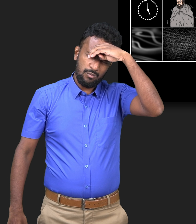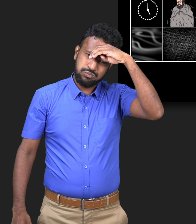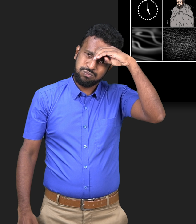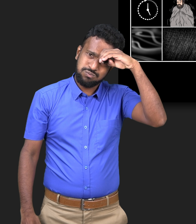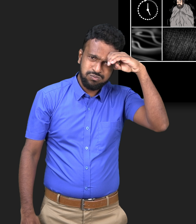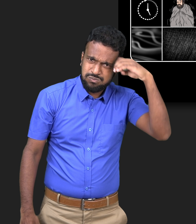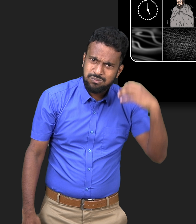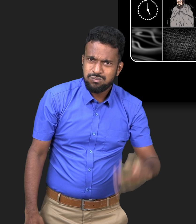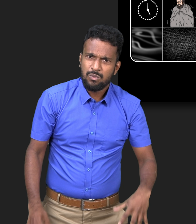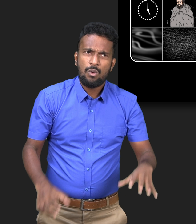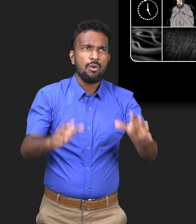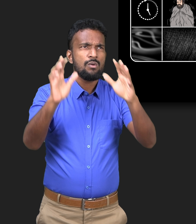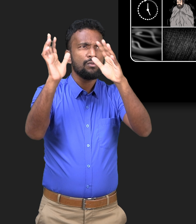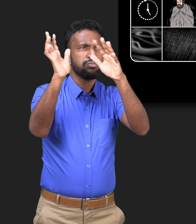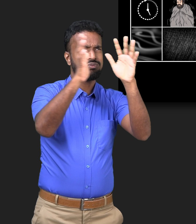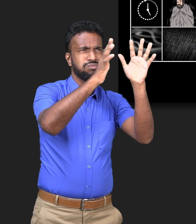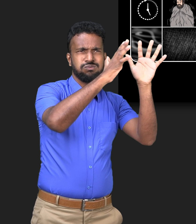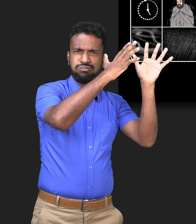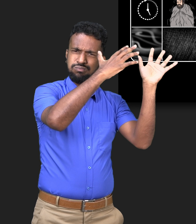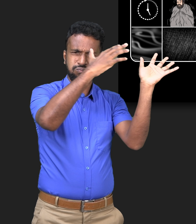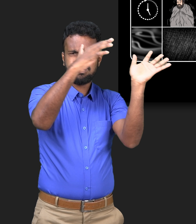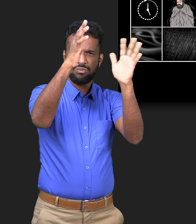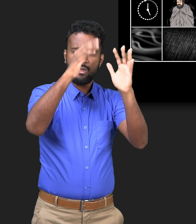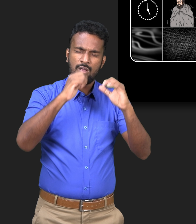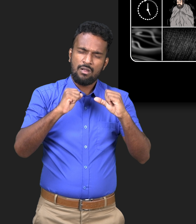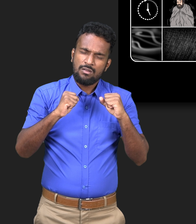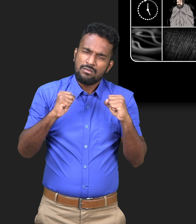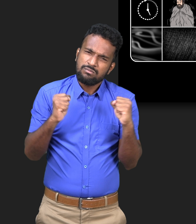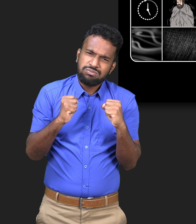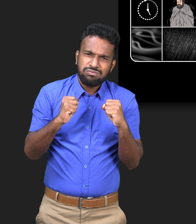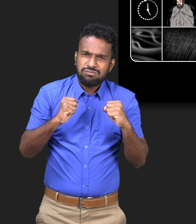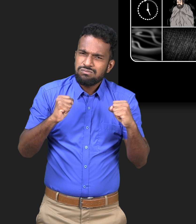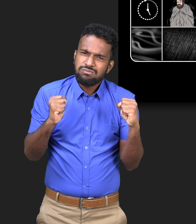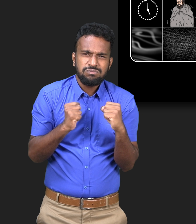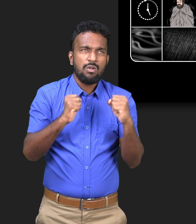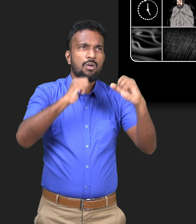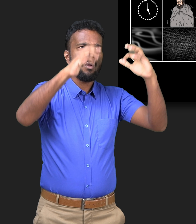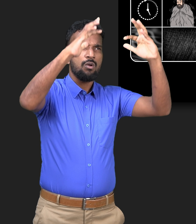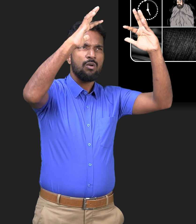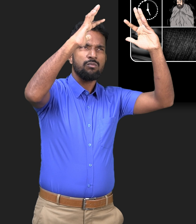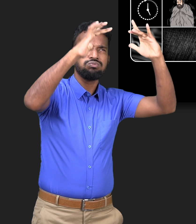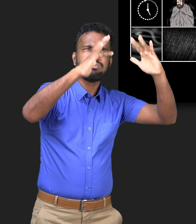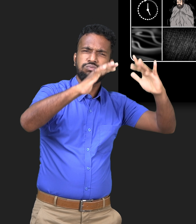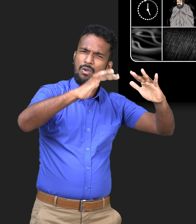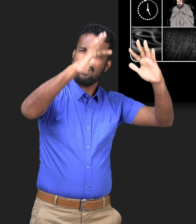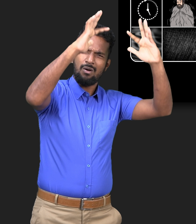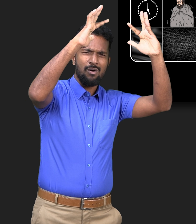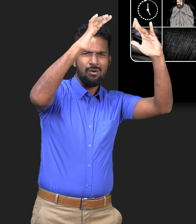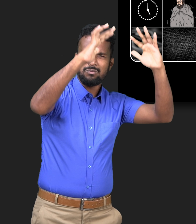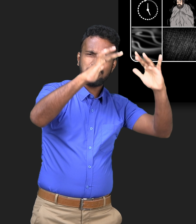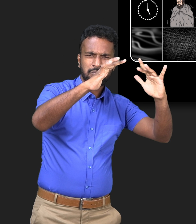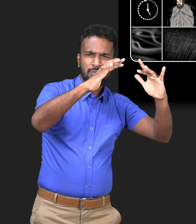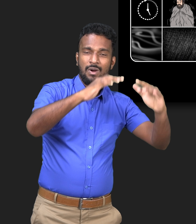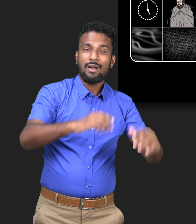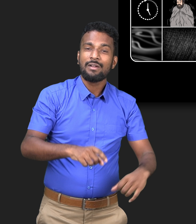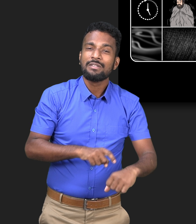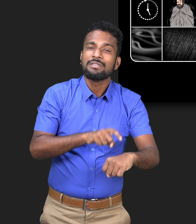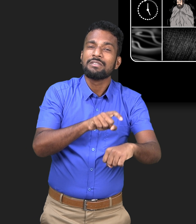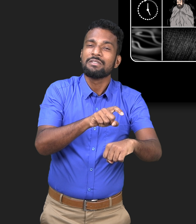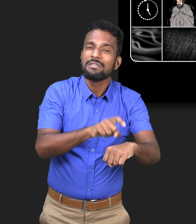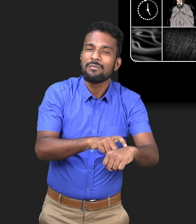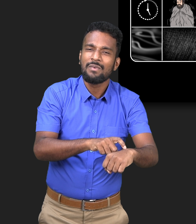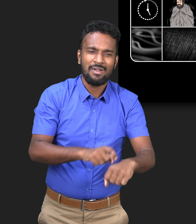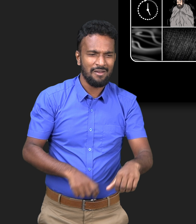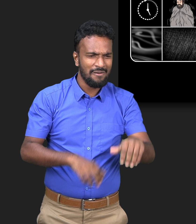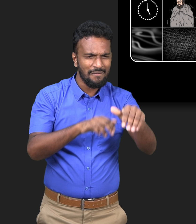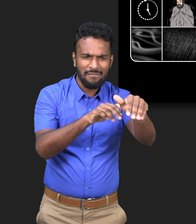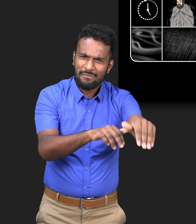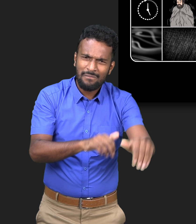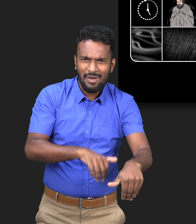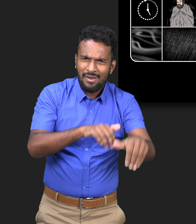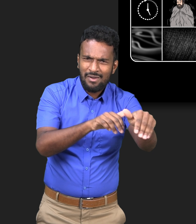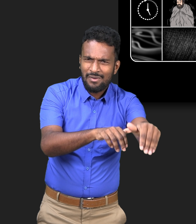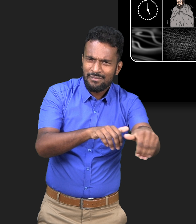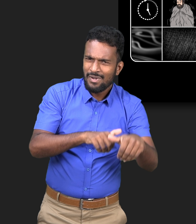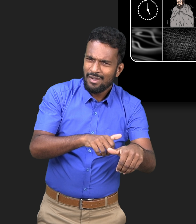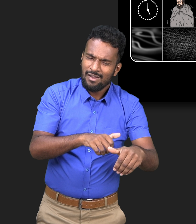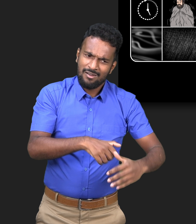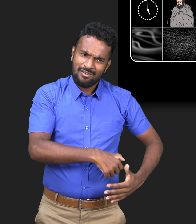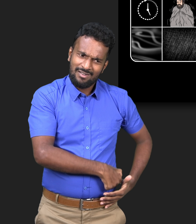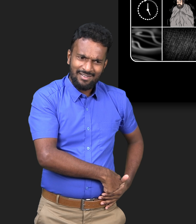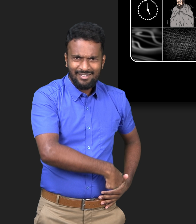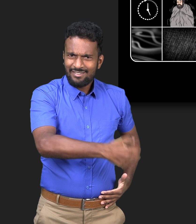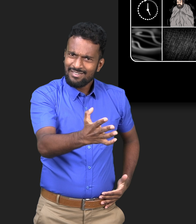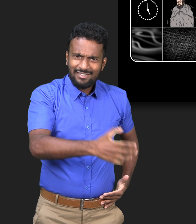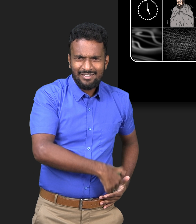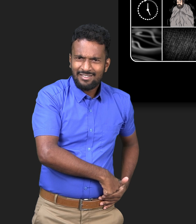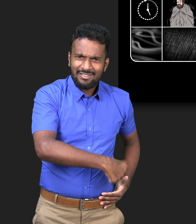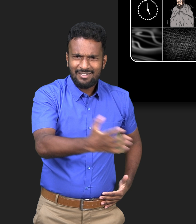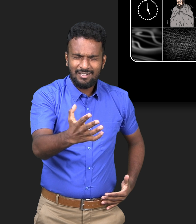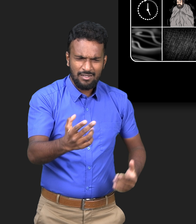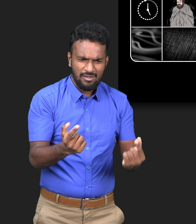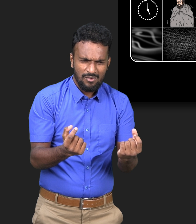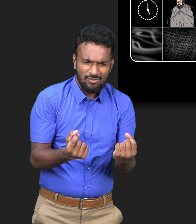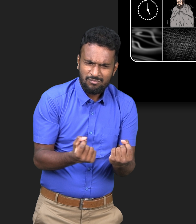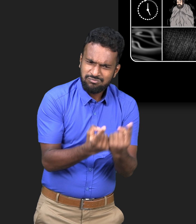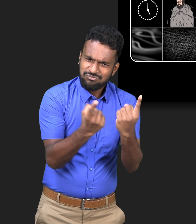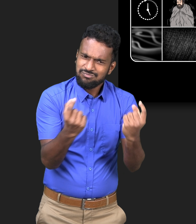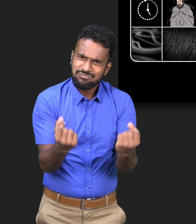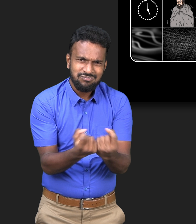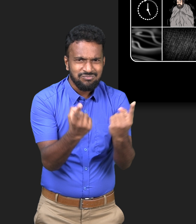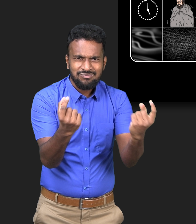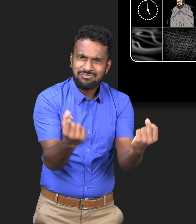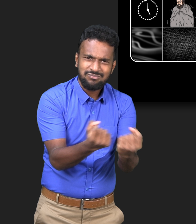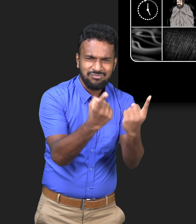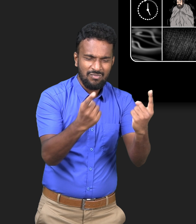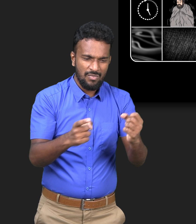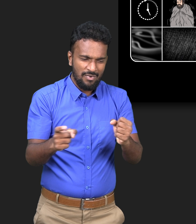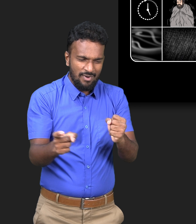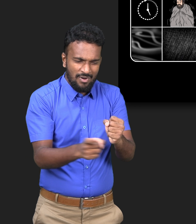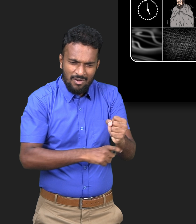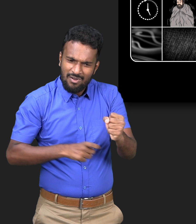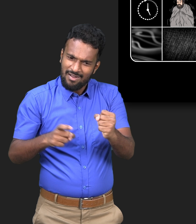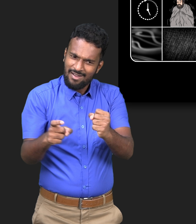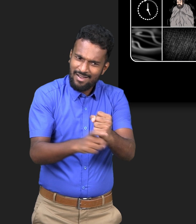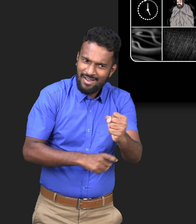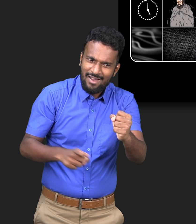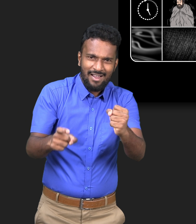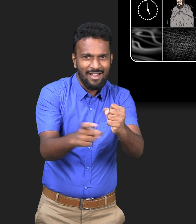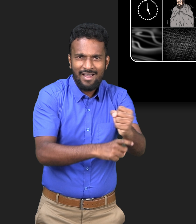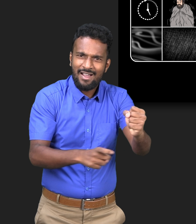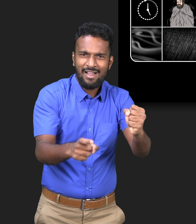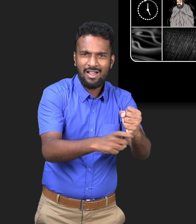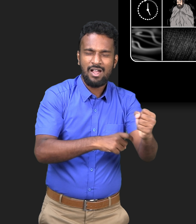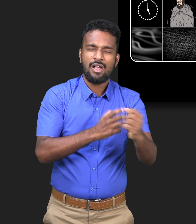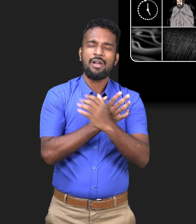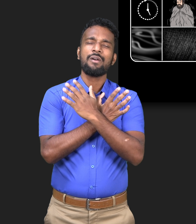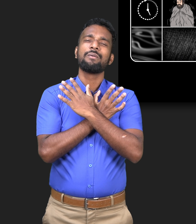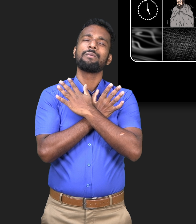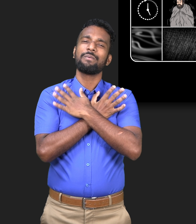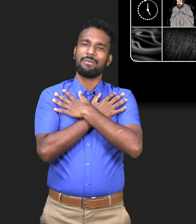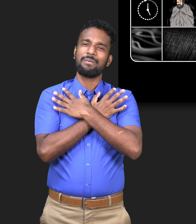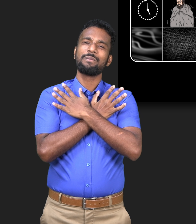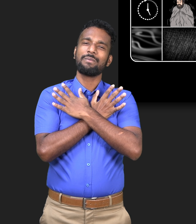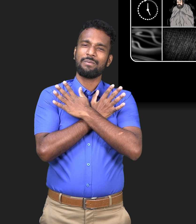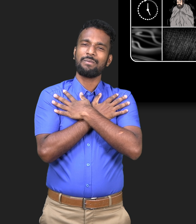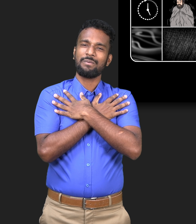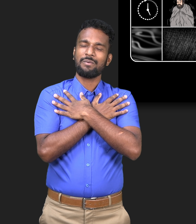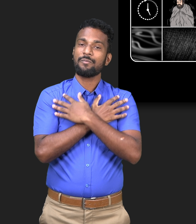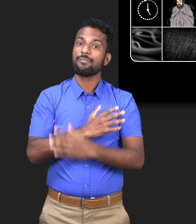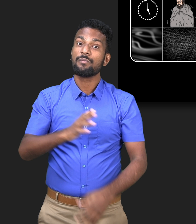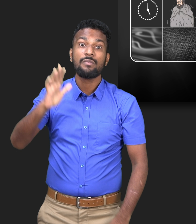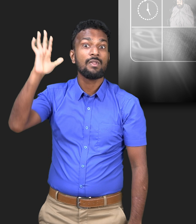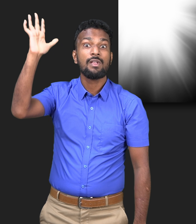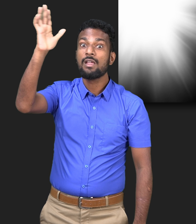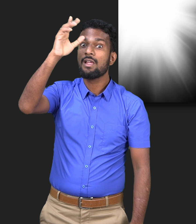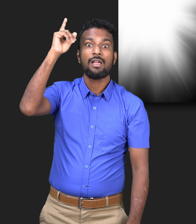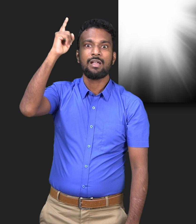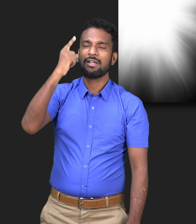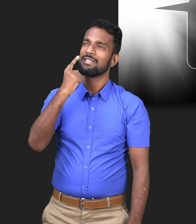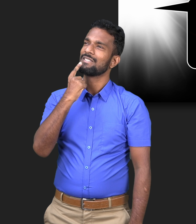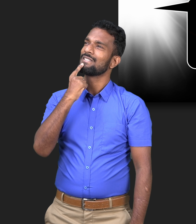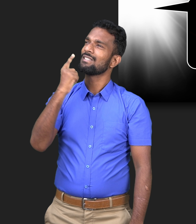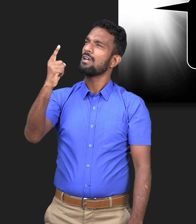And let them serve as lights in the expanse of the sky to shine upon the earth.” And it was so.